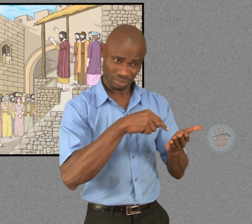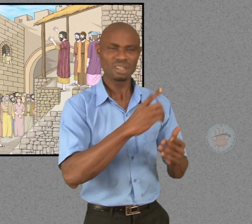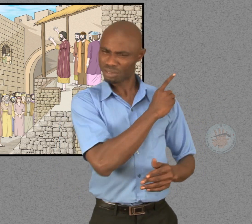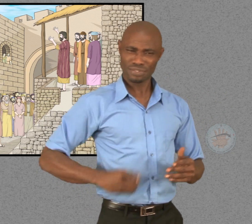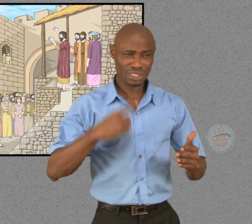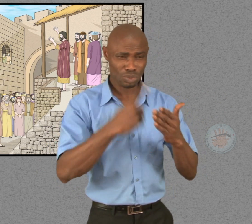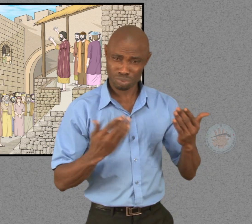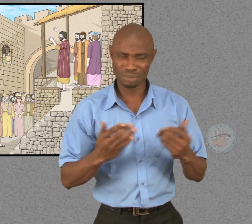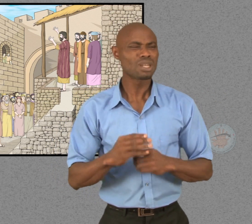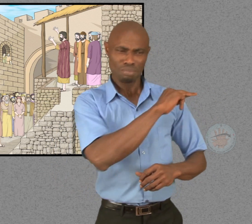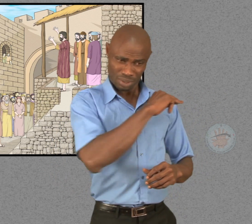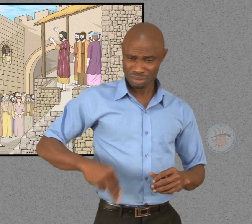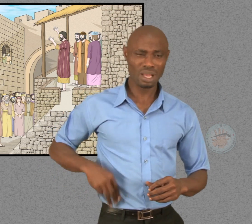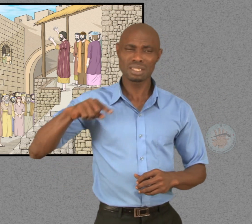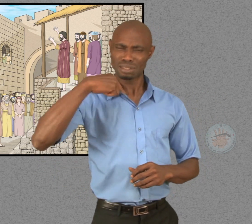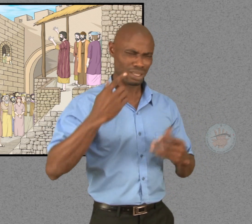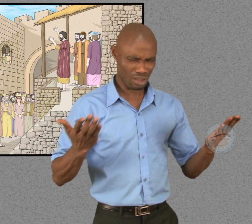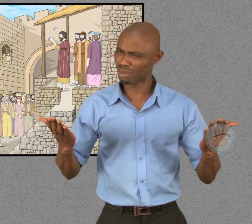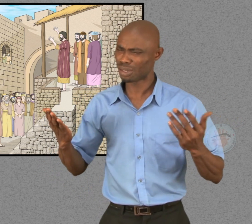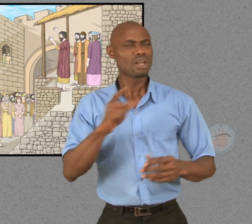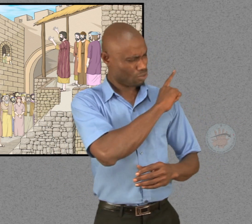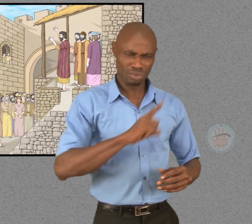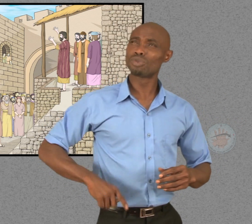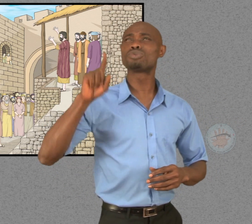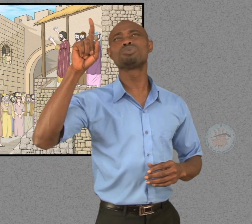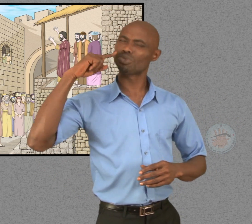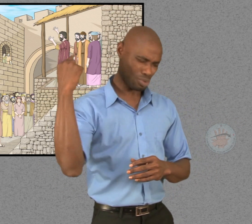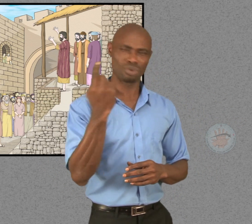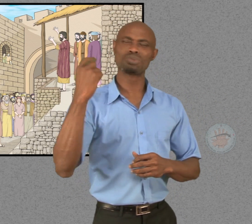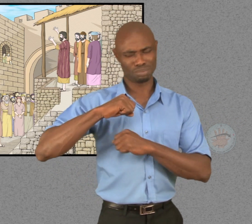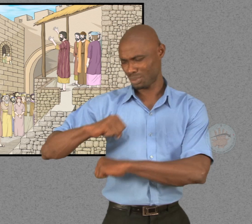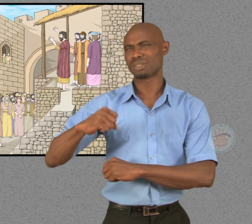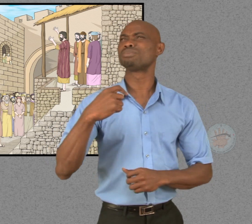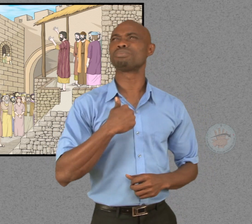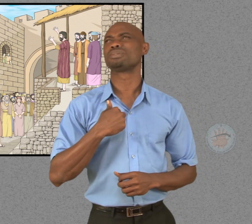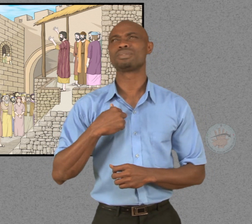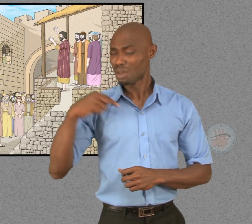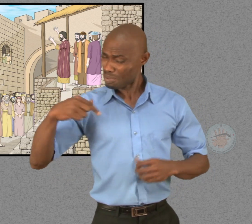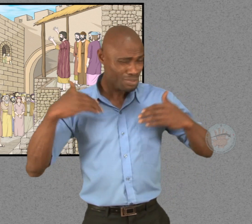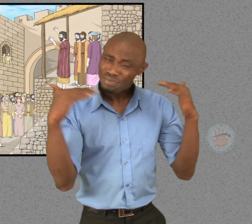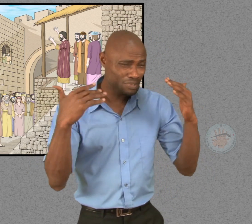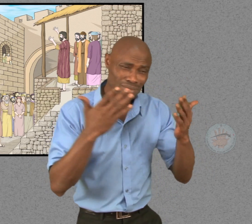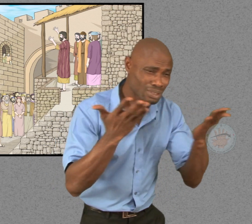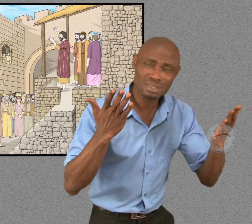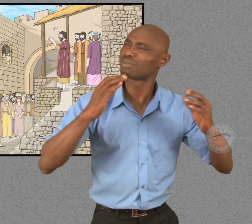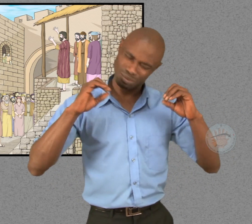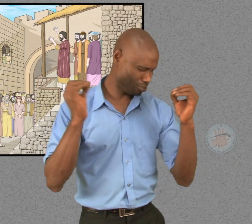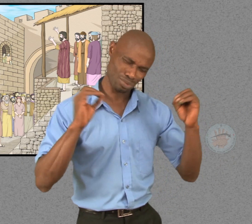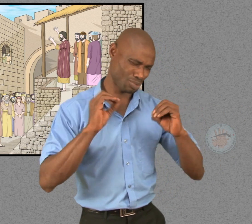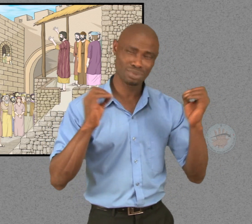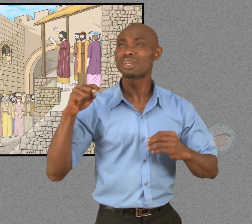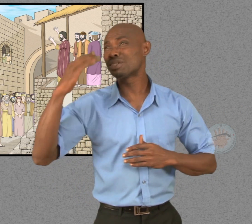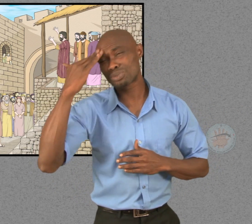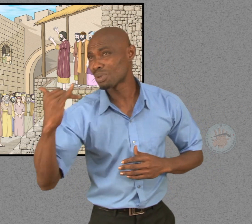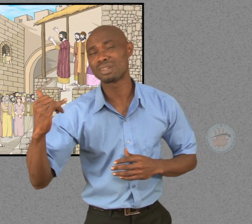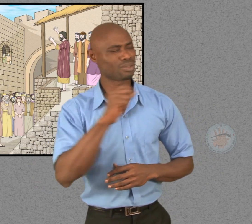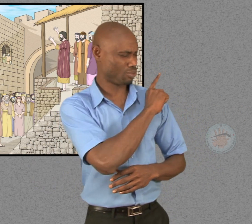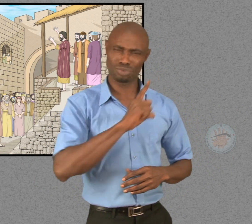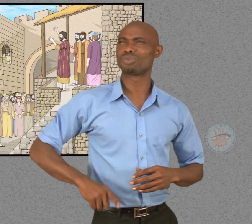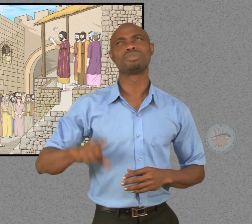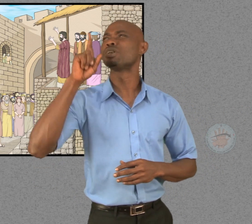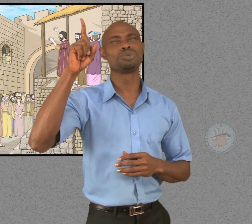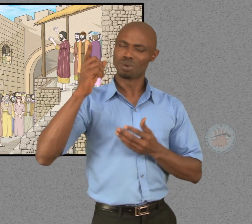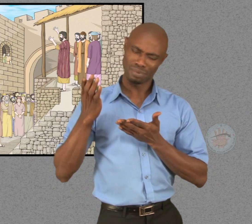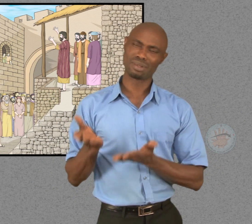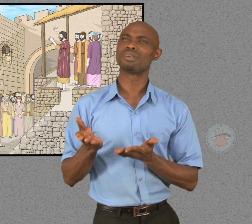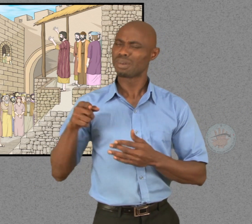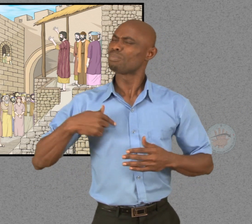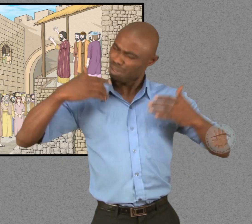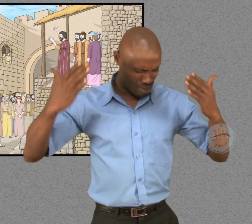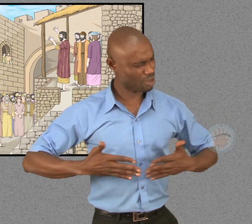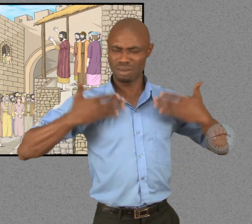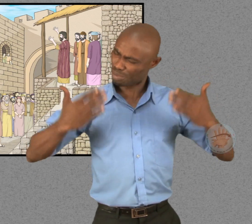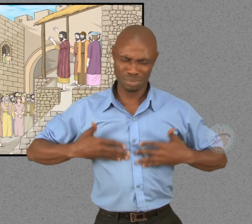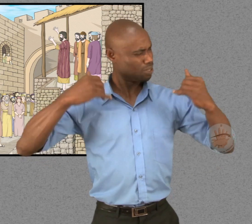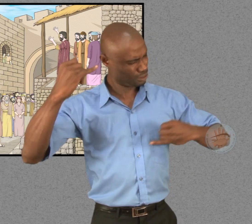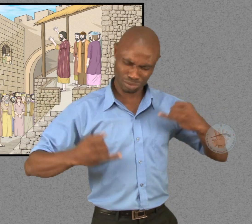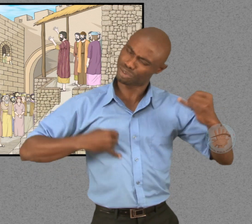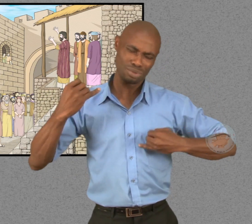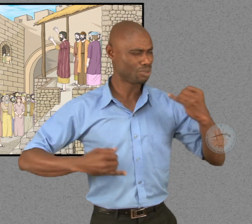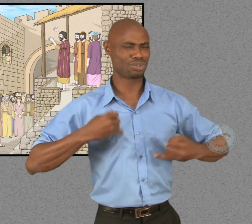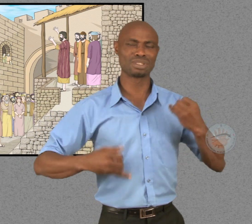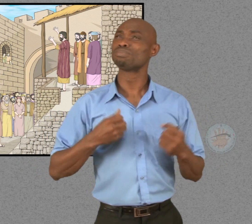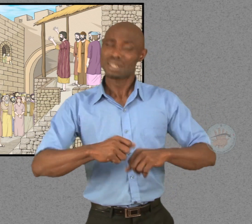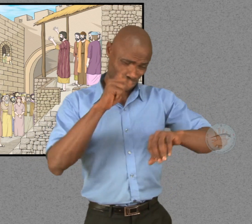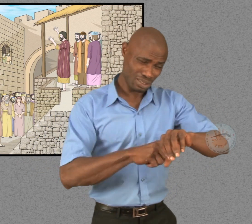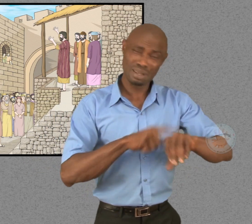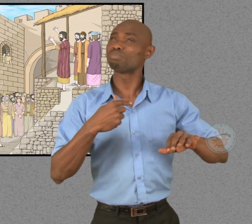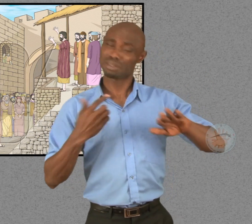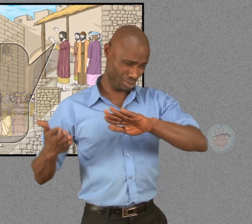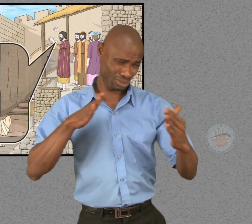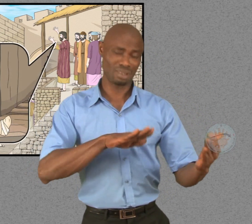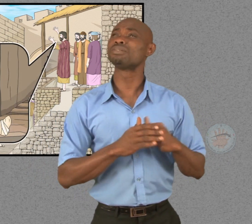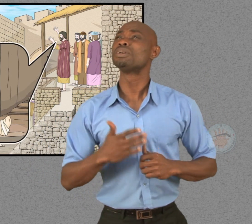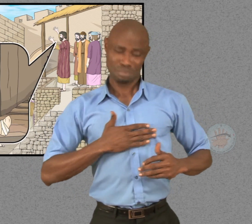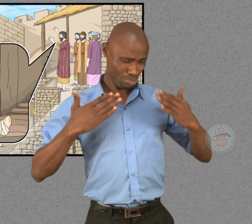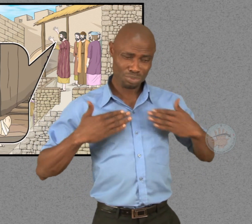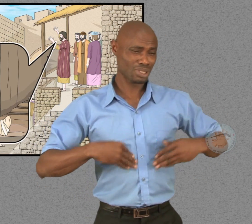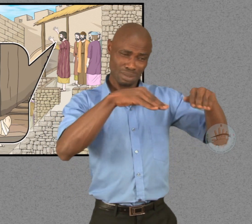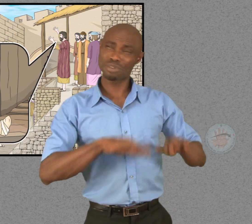Therefore my heart is glad and my tongue rejoices; my body also will dwell in hope, because You will not abandon my soul to Hades, nor will You let Your Holy One see decay. You have made known to me the paths of life;